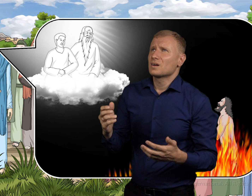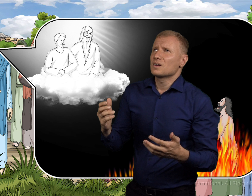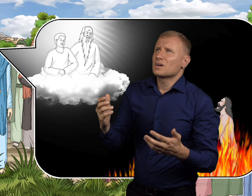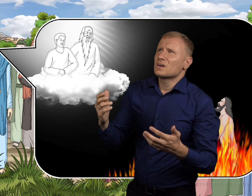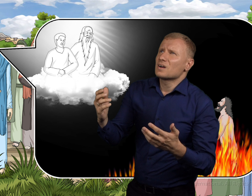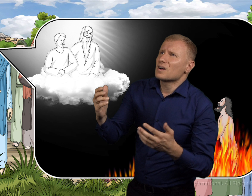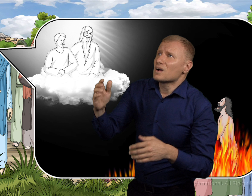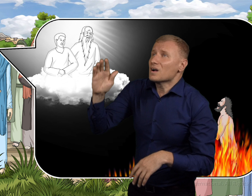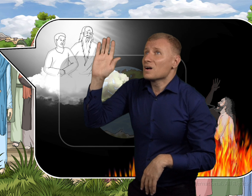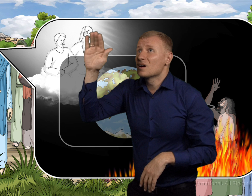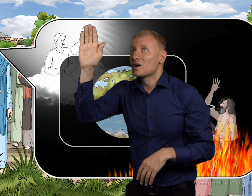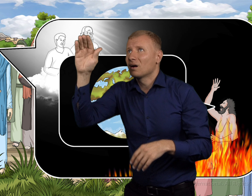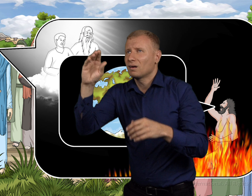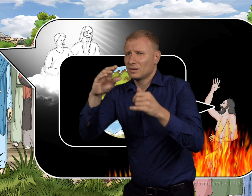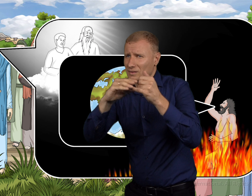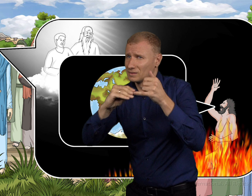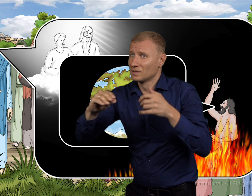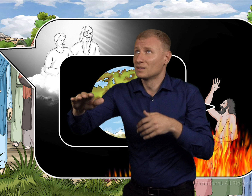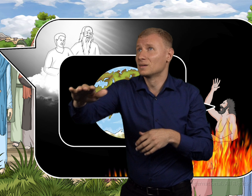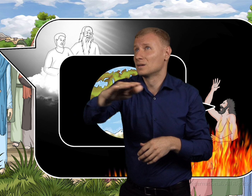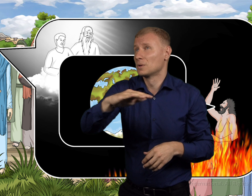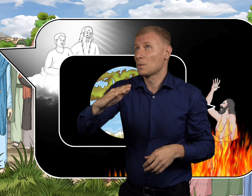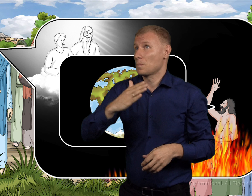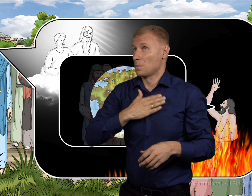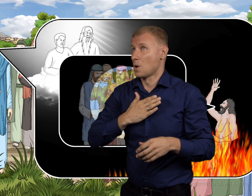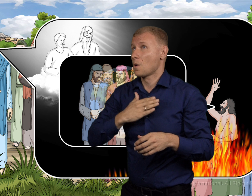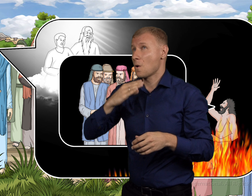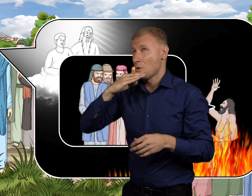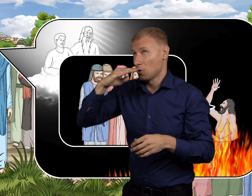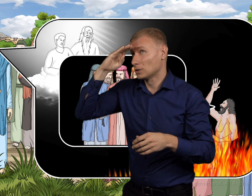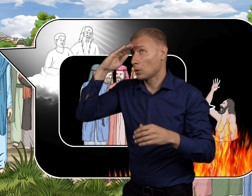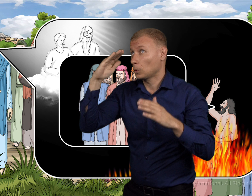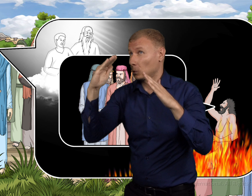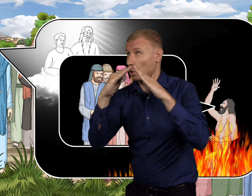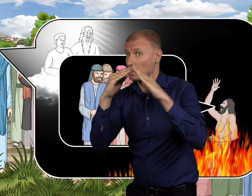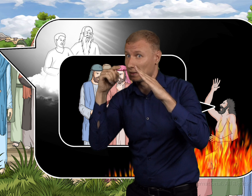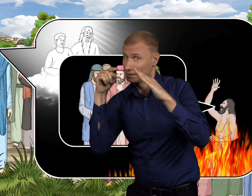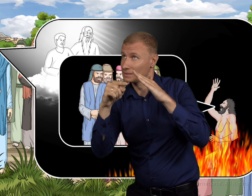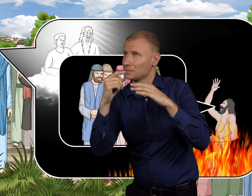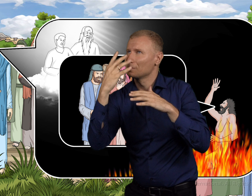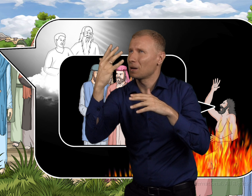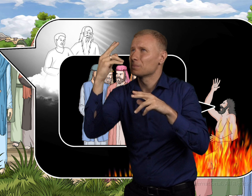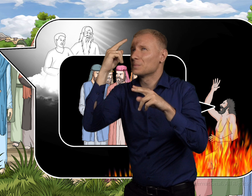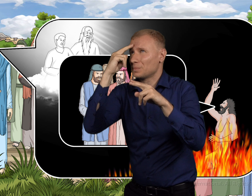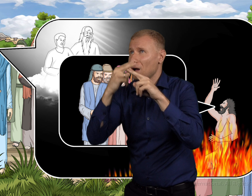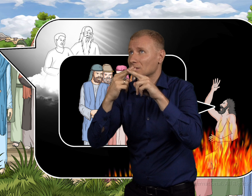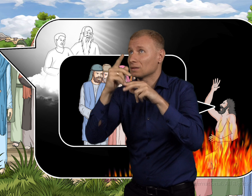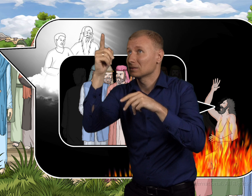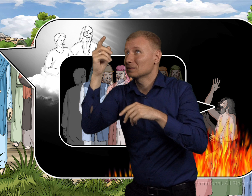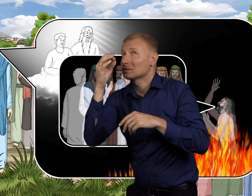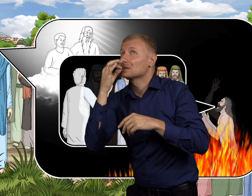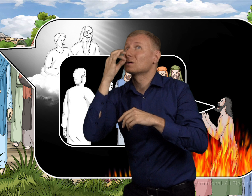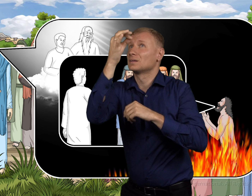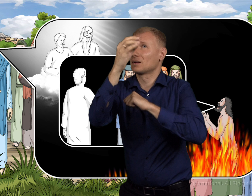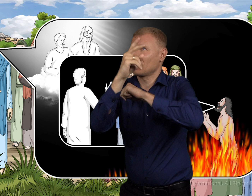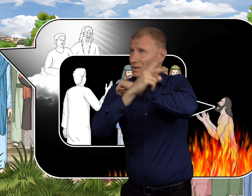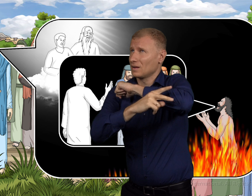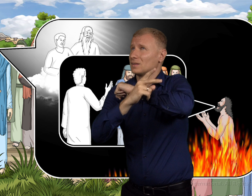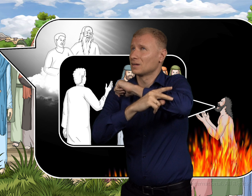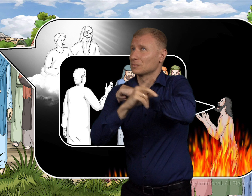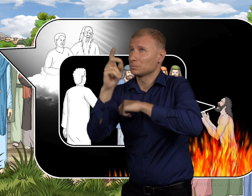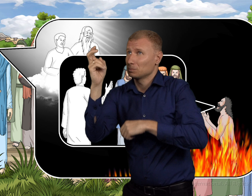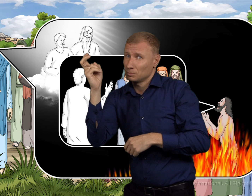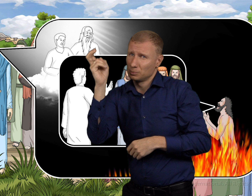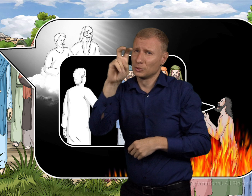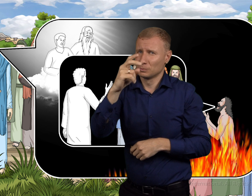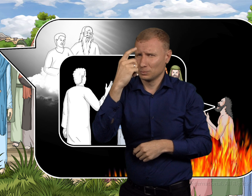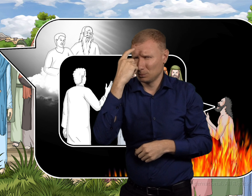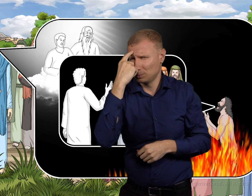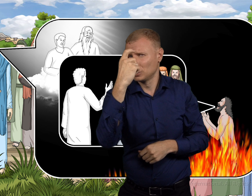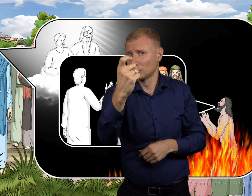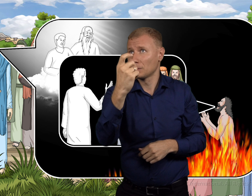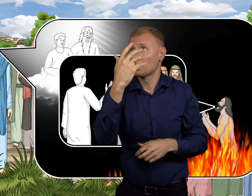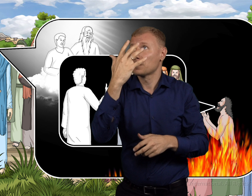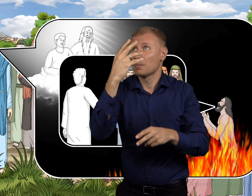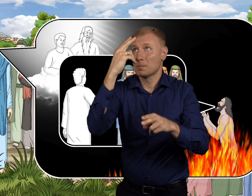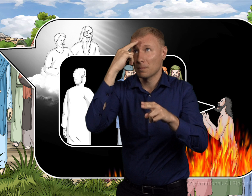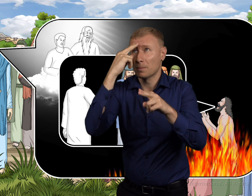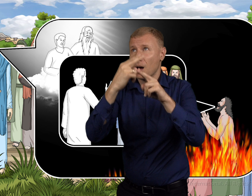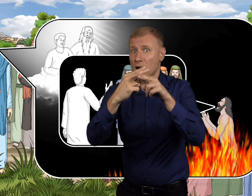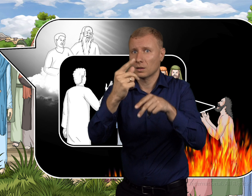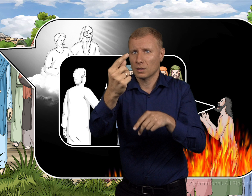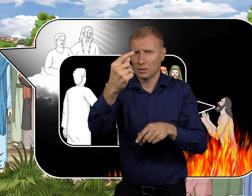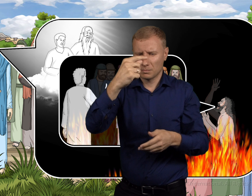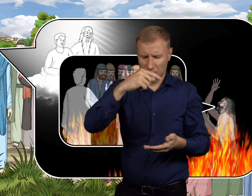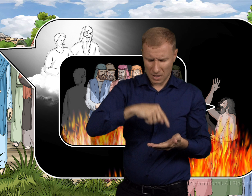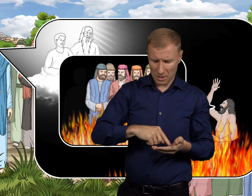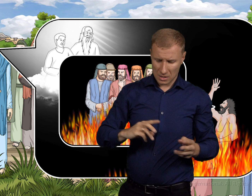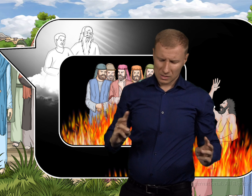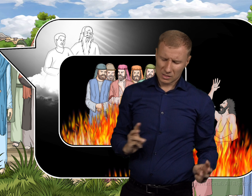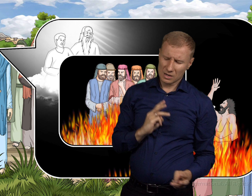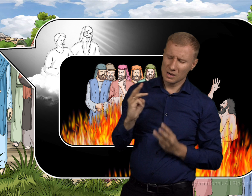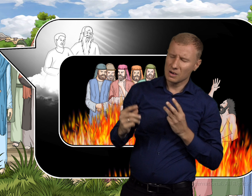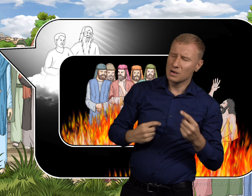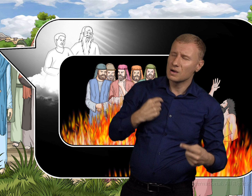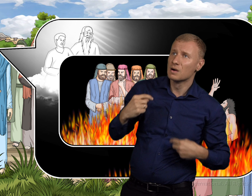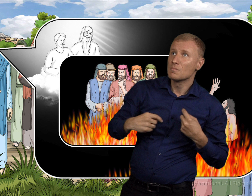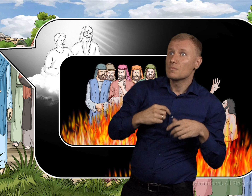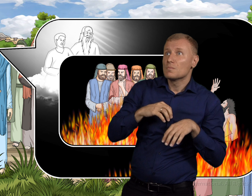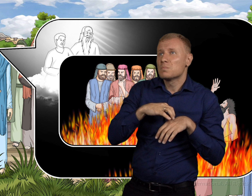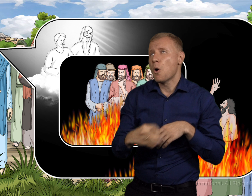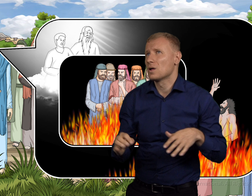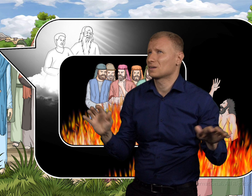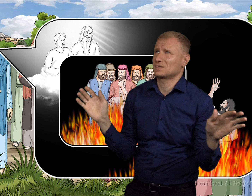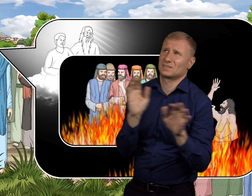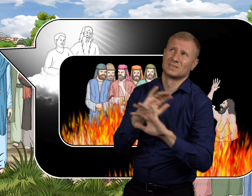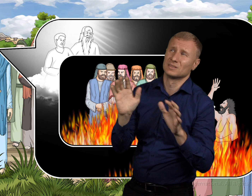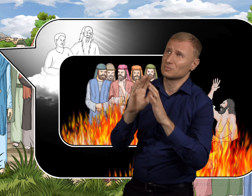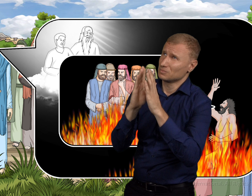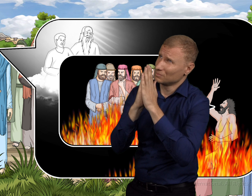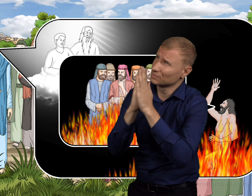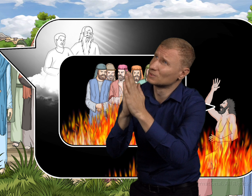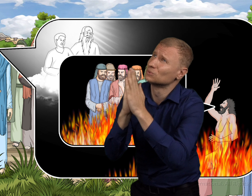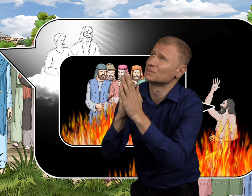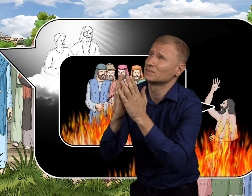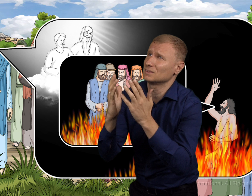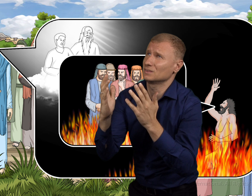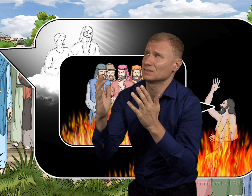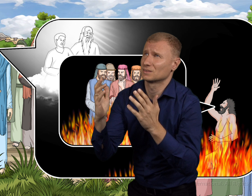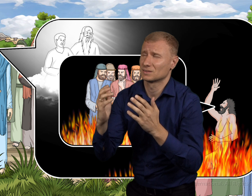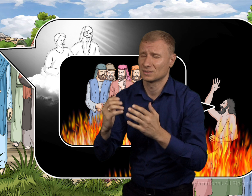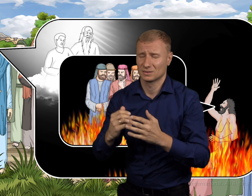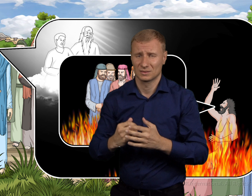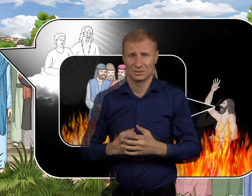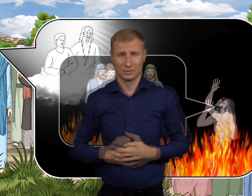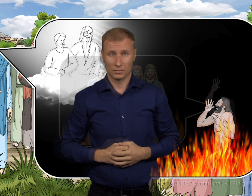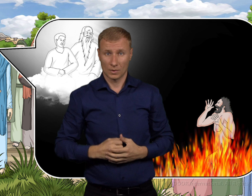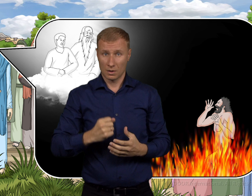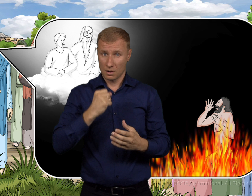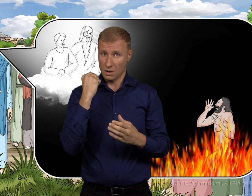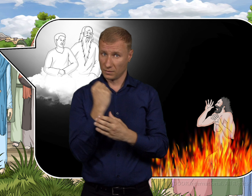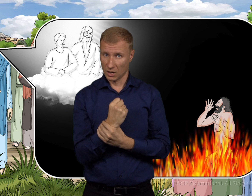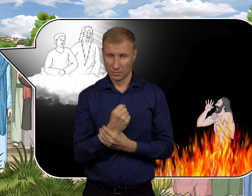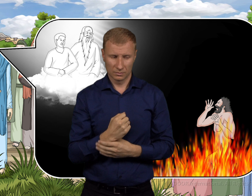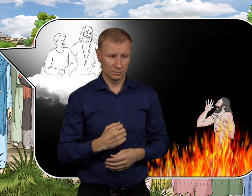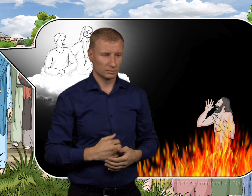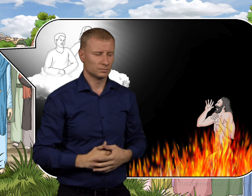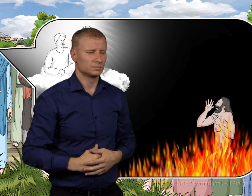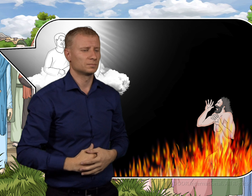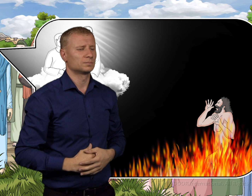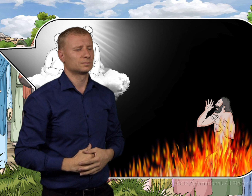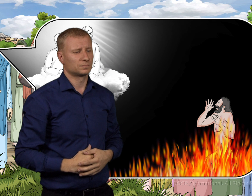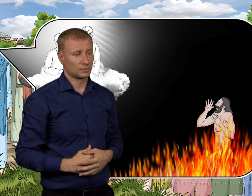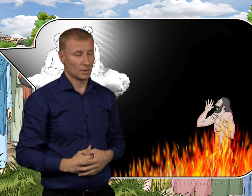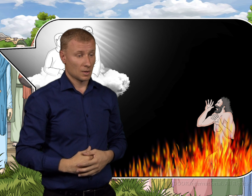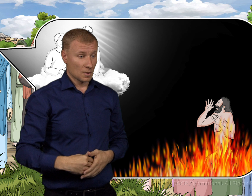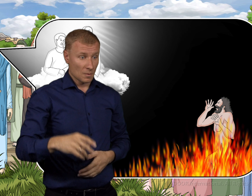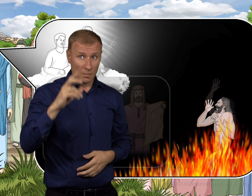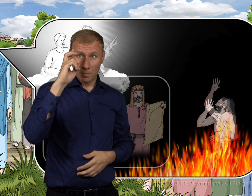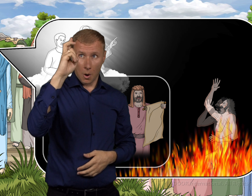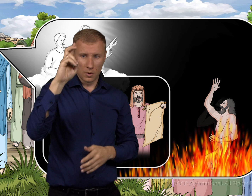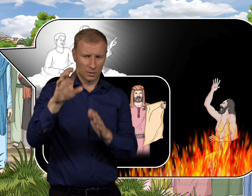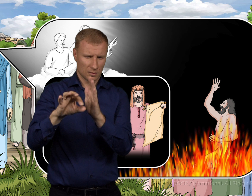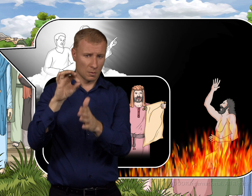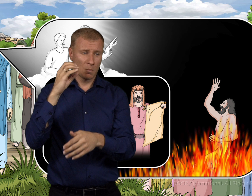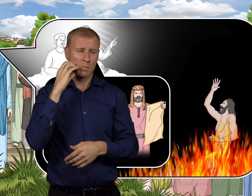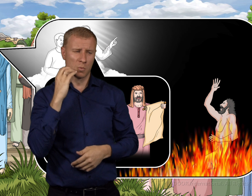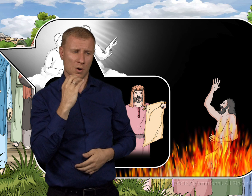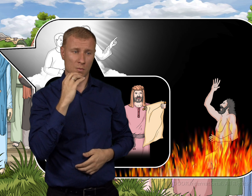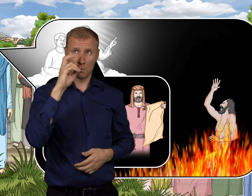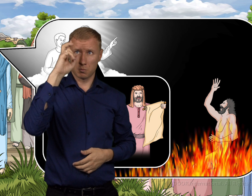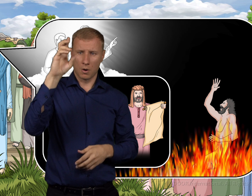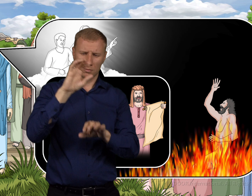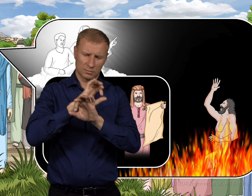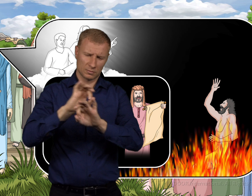‘Then I beg you, father,’ he said, ‘send Lazarus to my father’s house, for I have five brothers. Let him warn them, so that they will not also end up in this place of torment.’